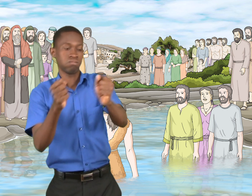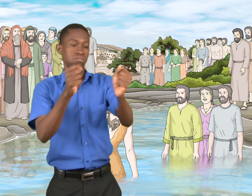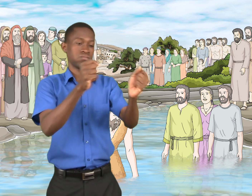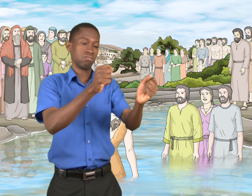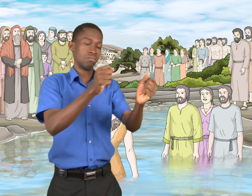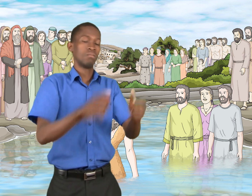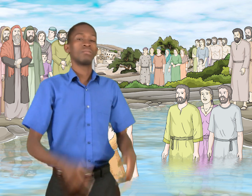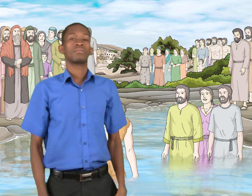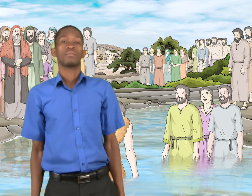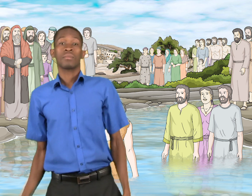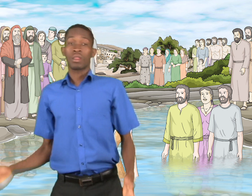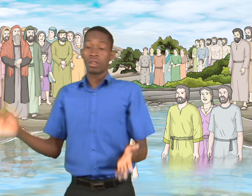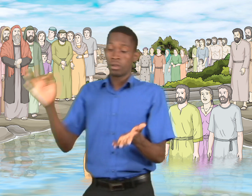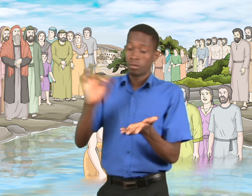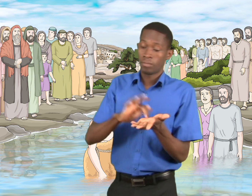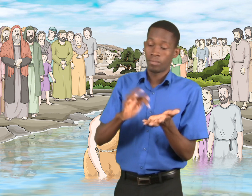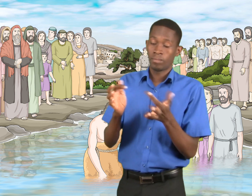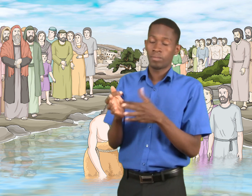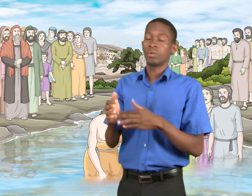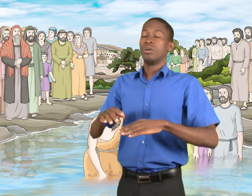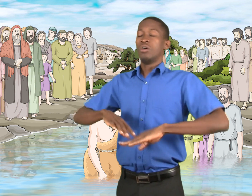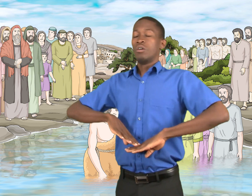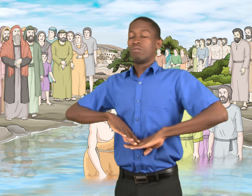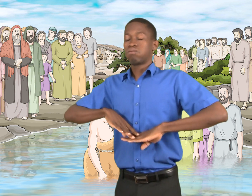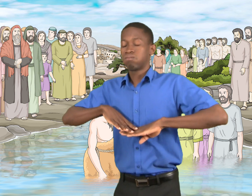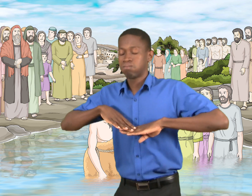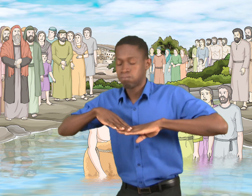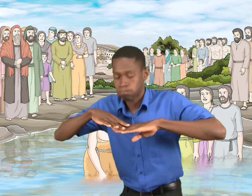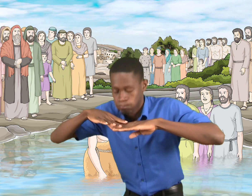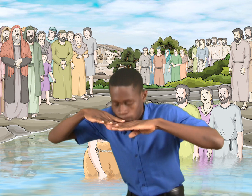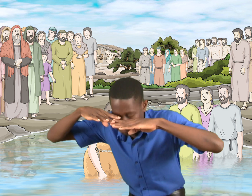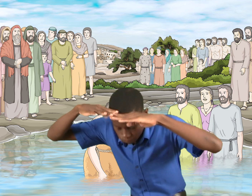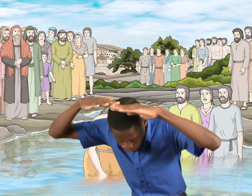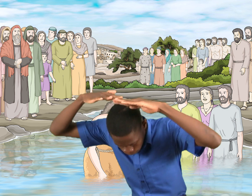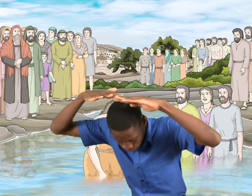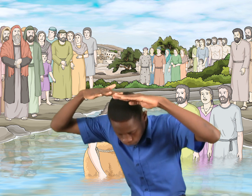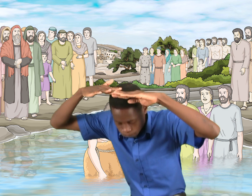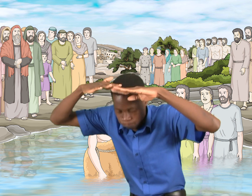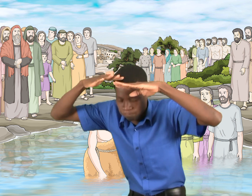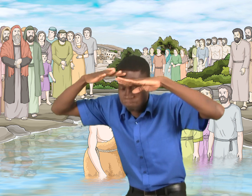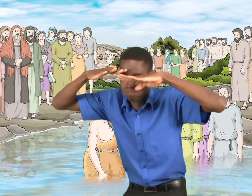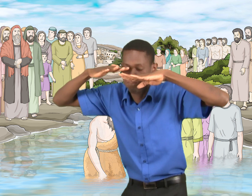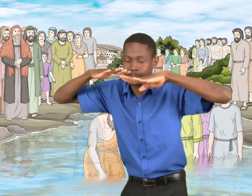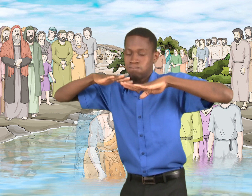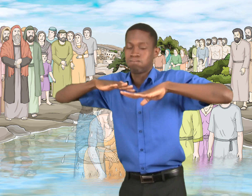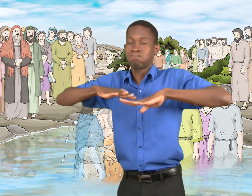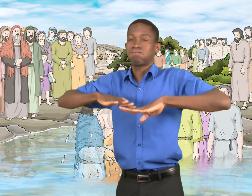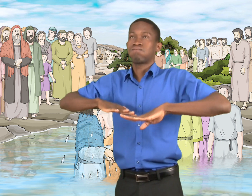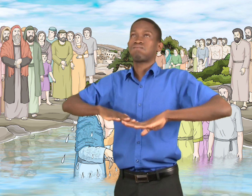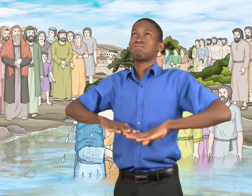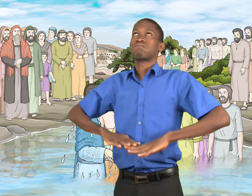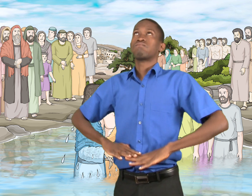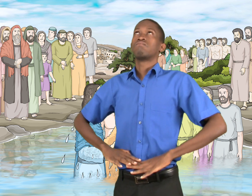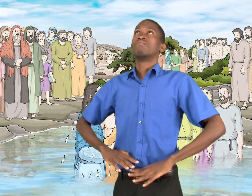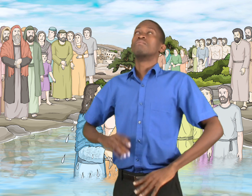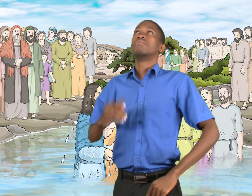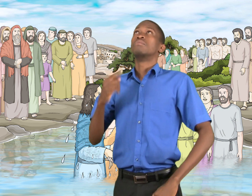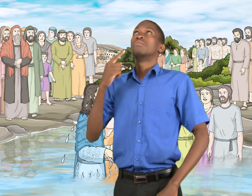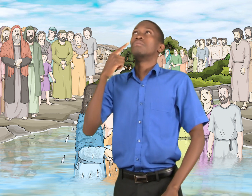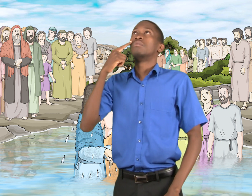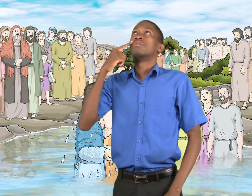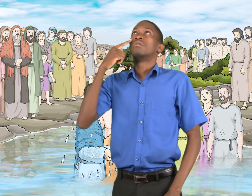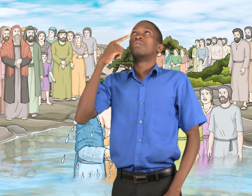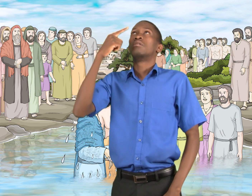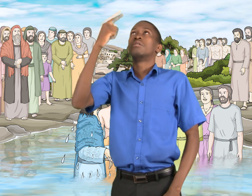Then John permitted Him.